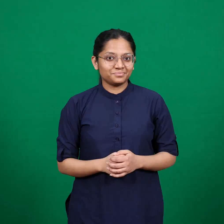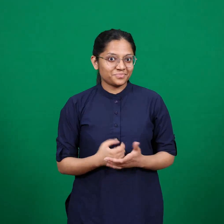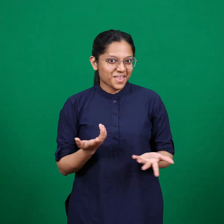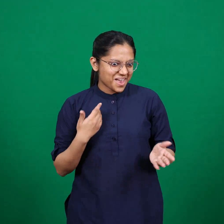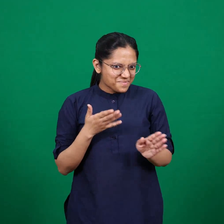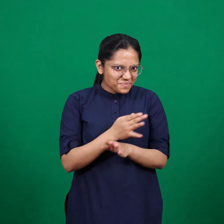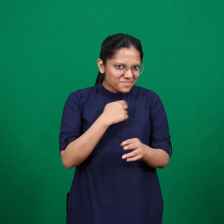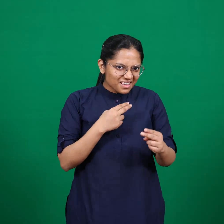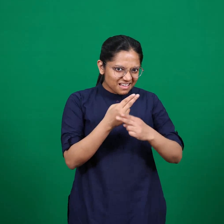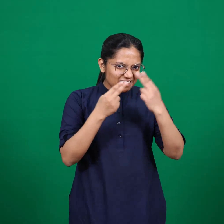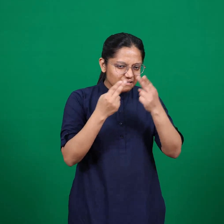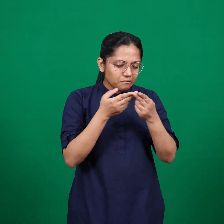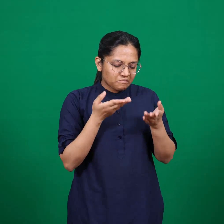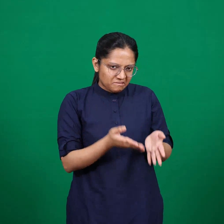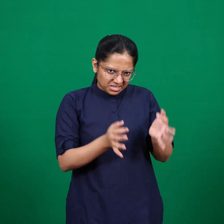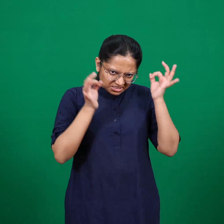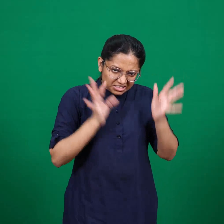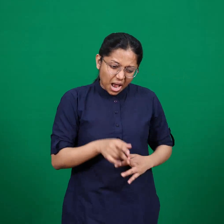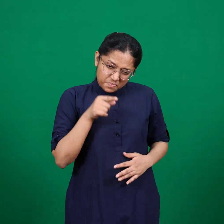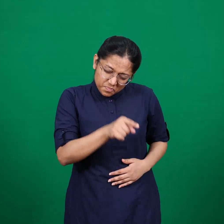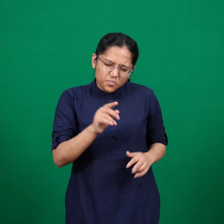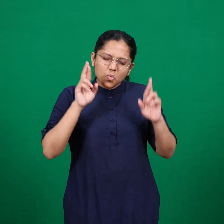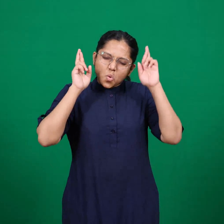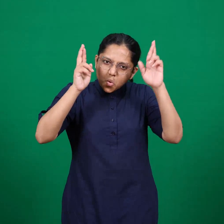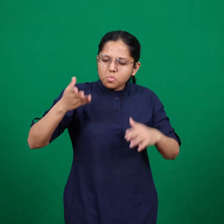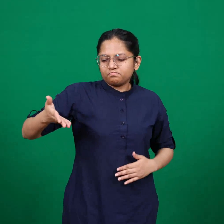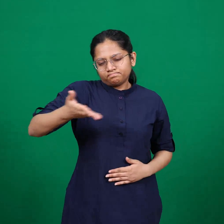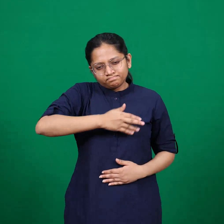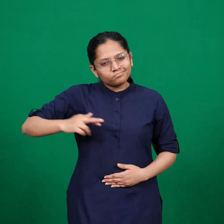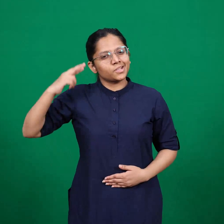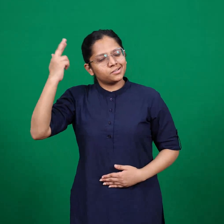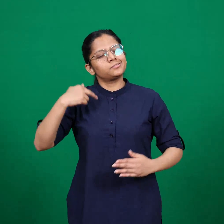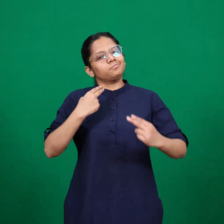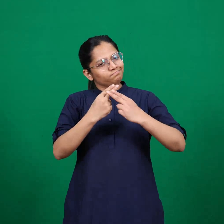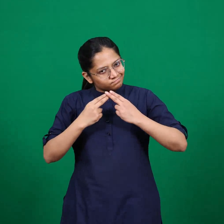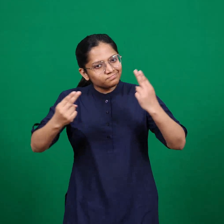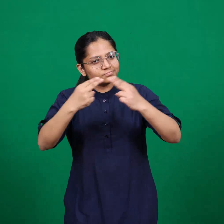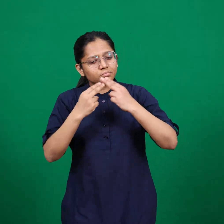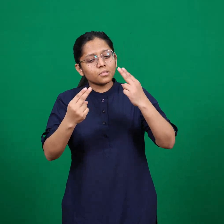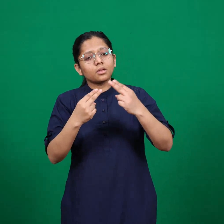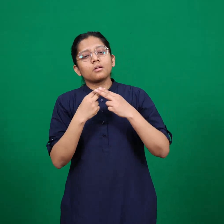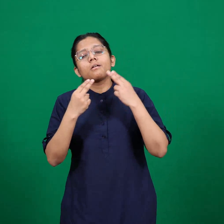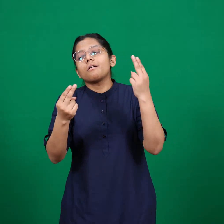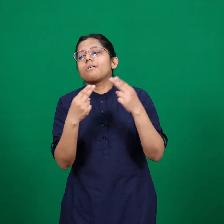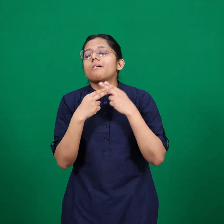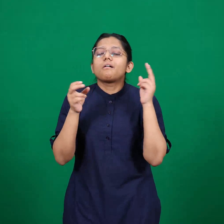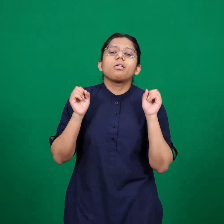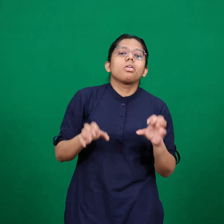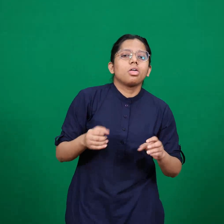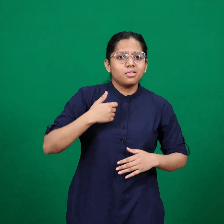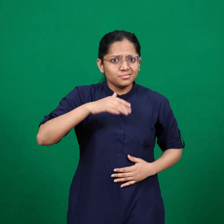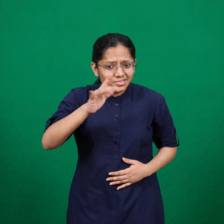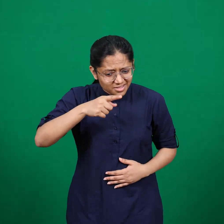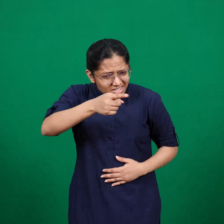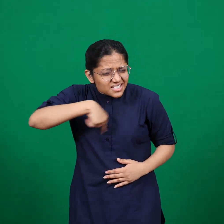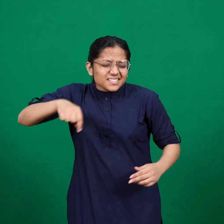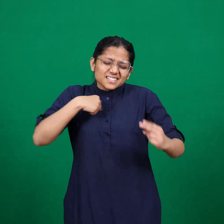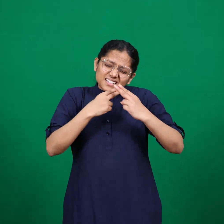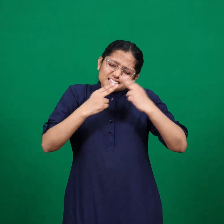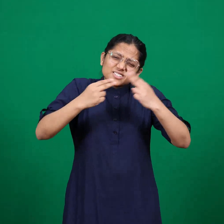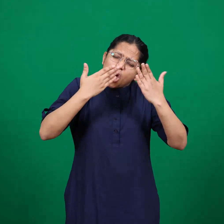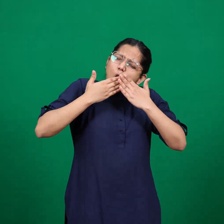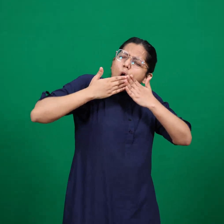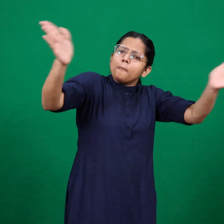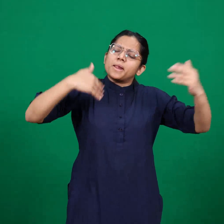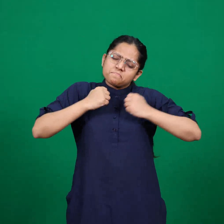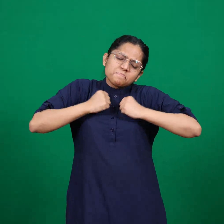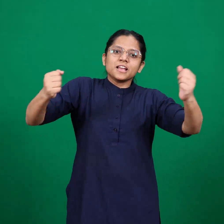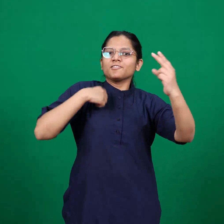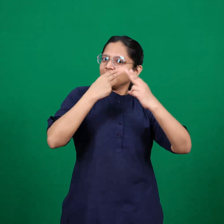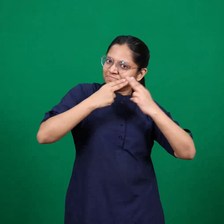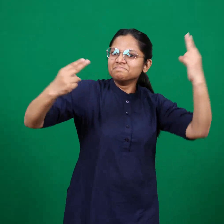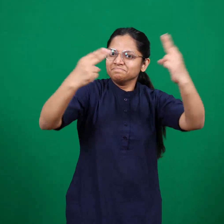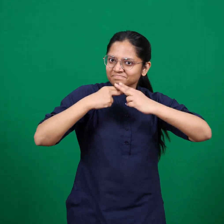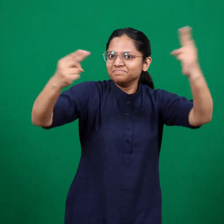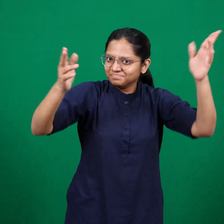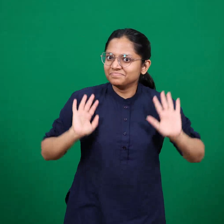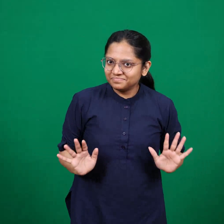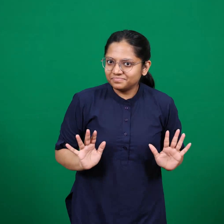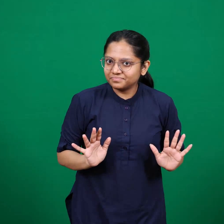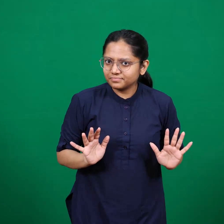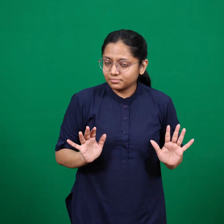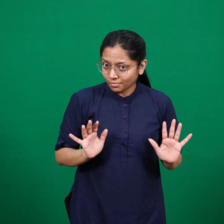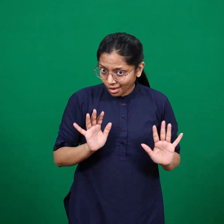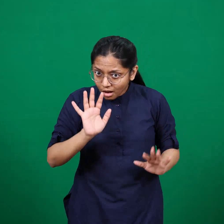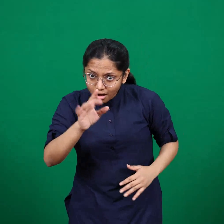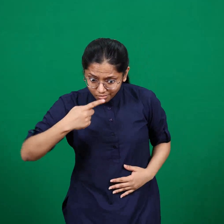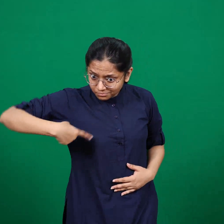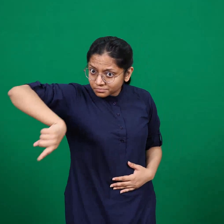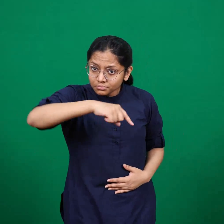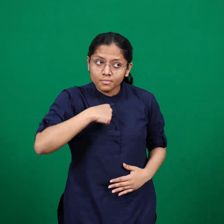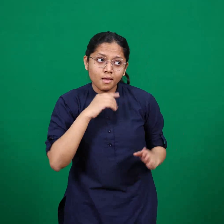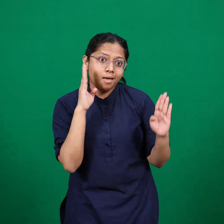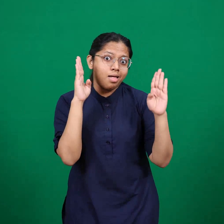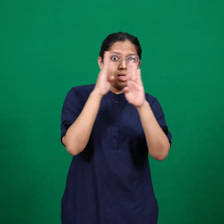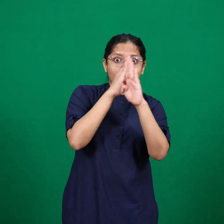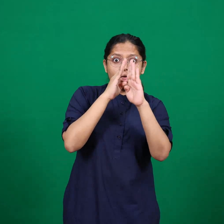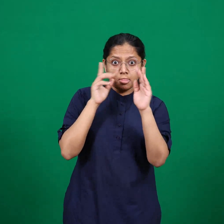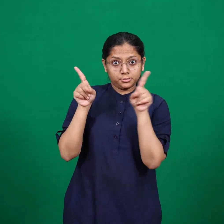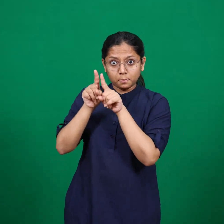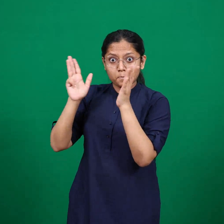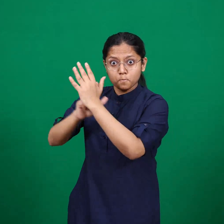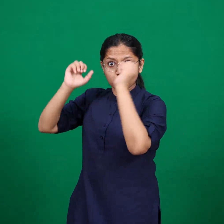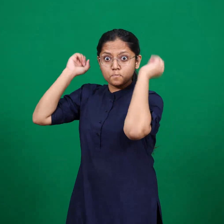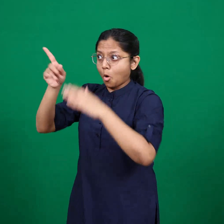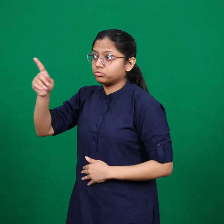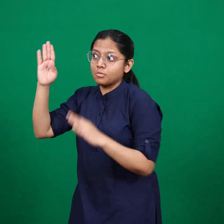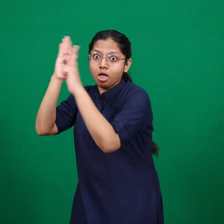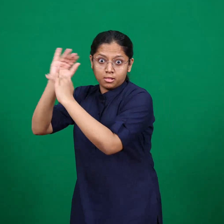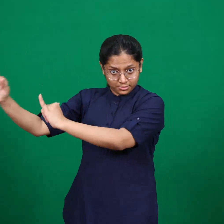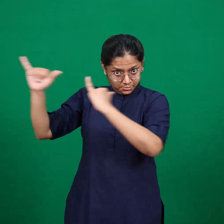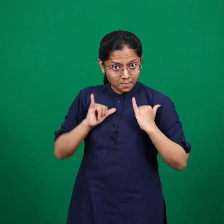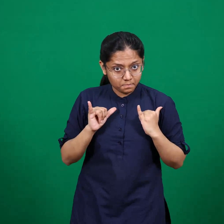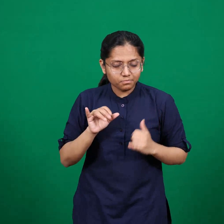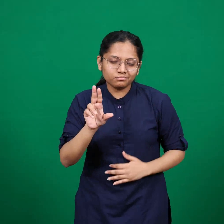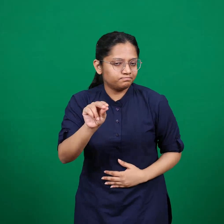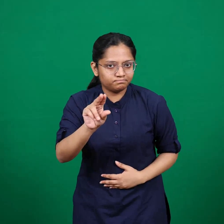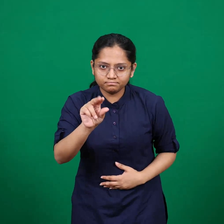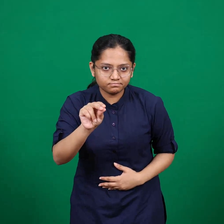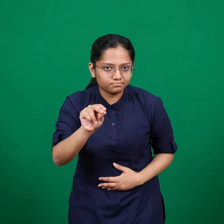Therefore, since we have such a hope, we are very bold.